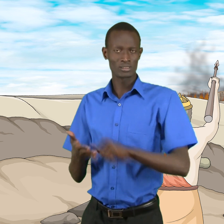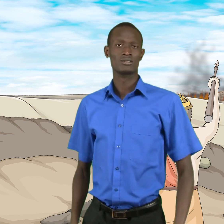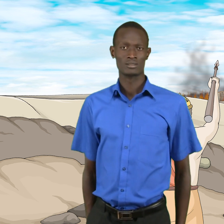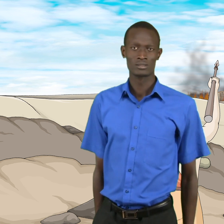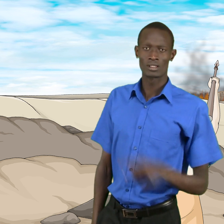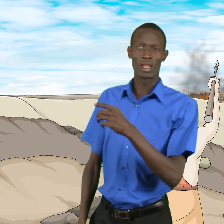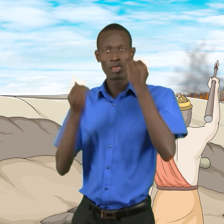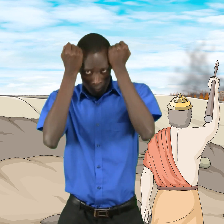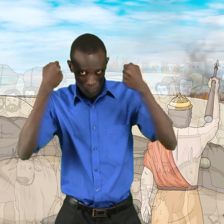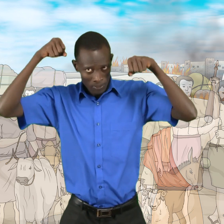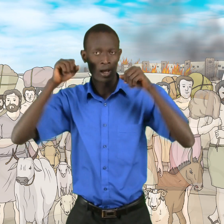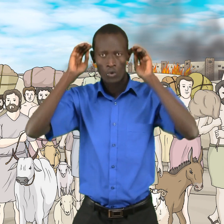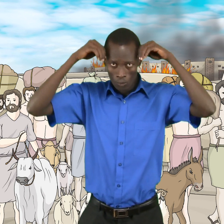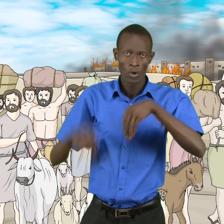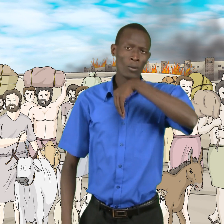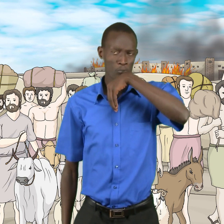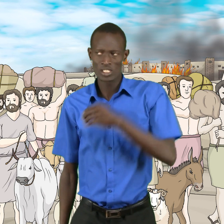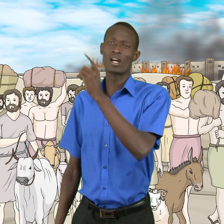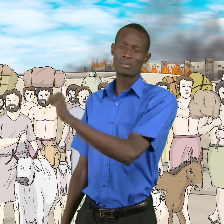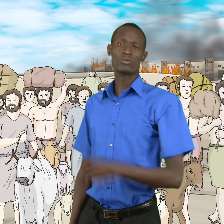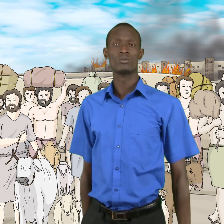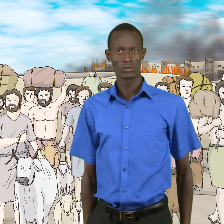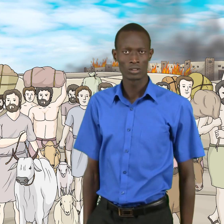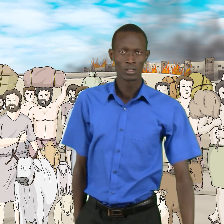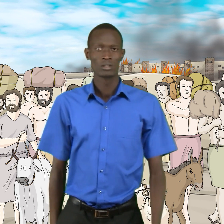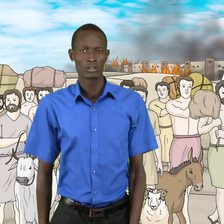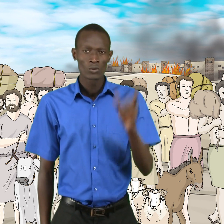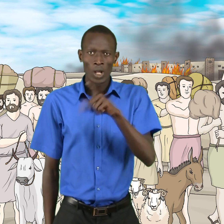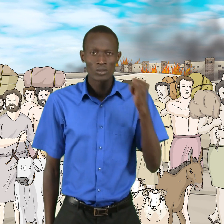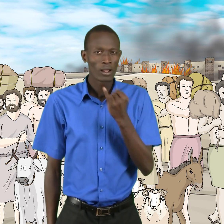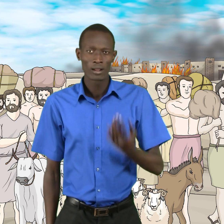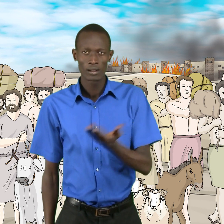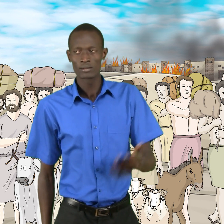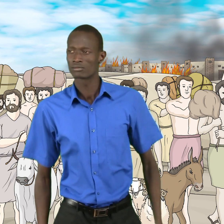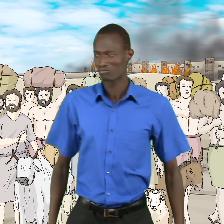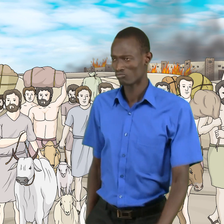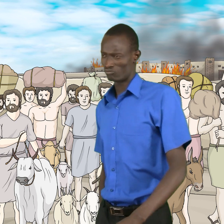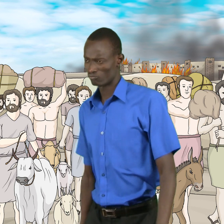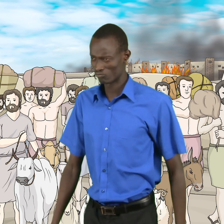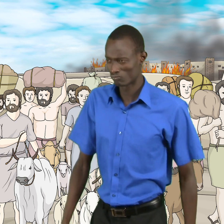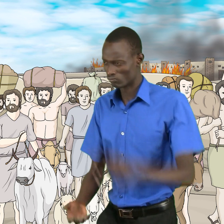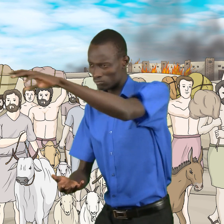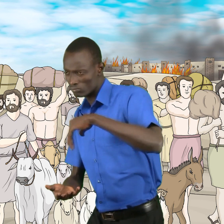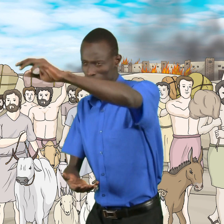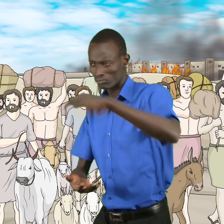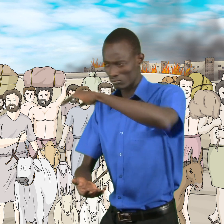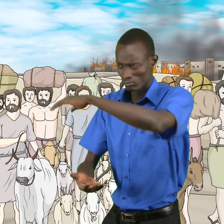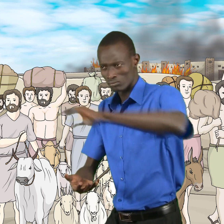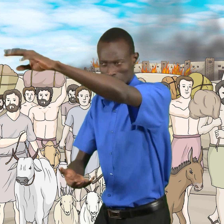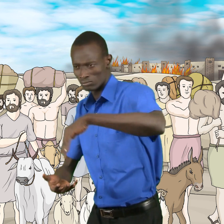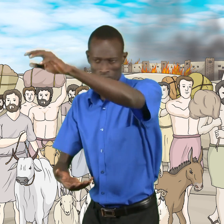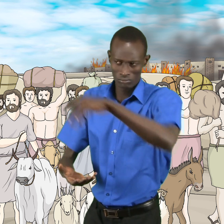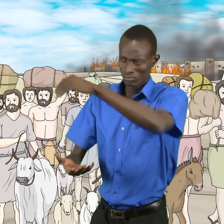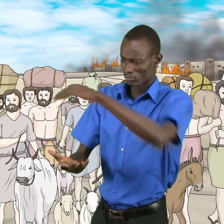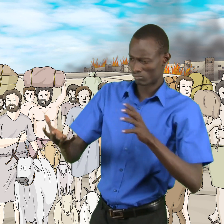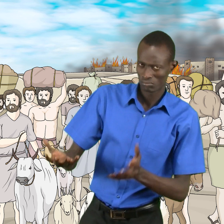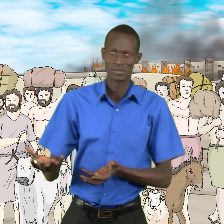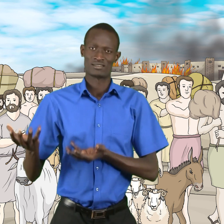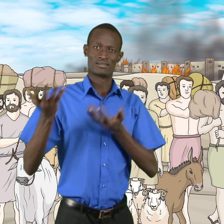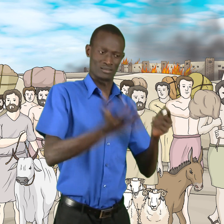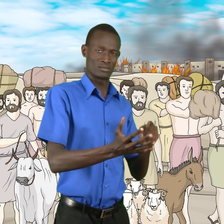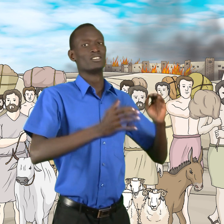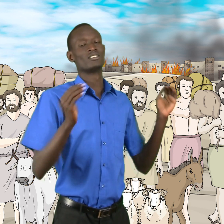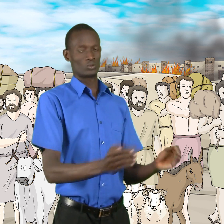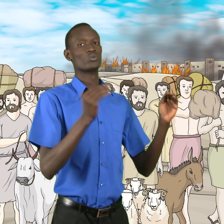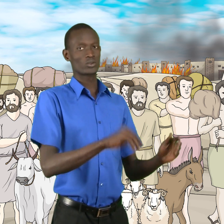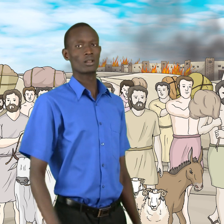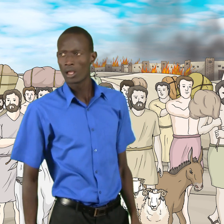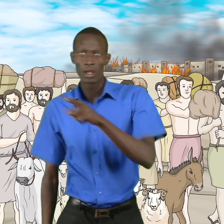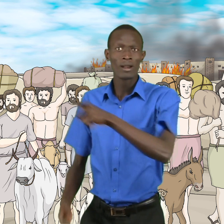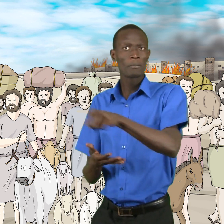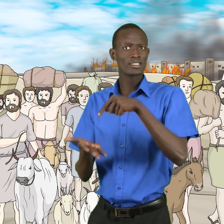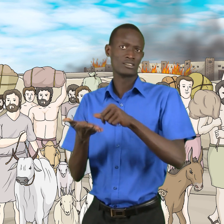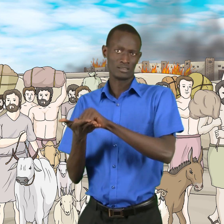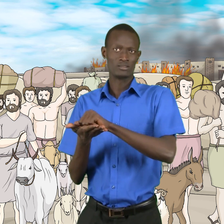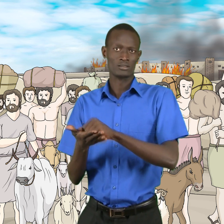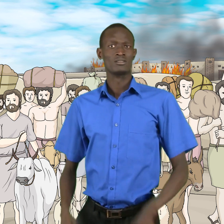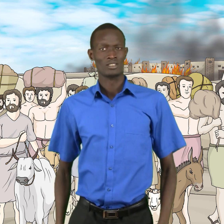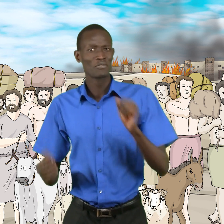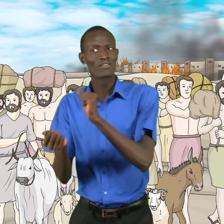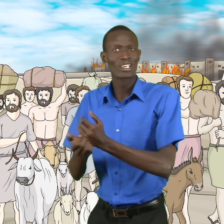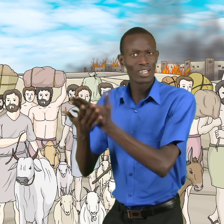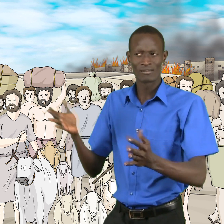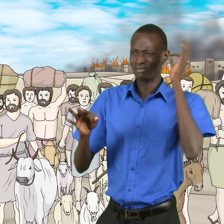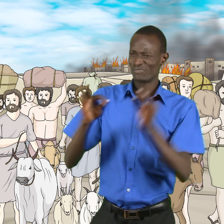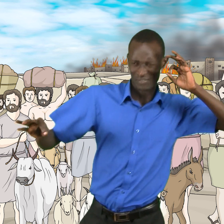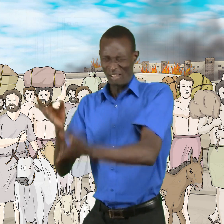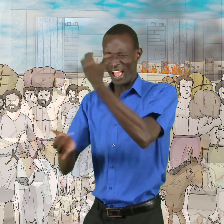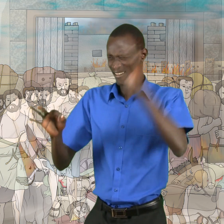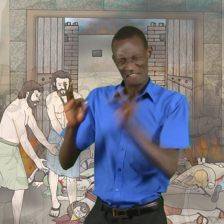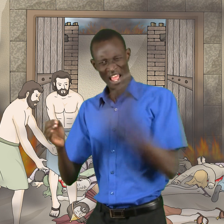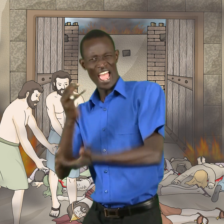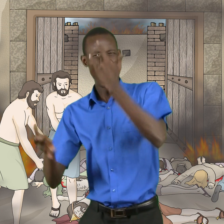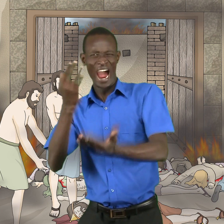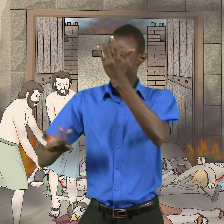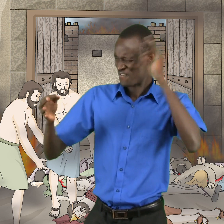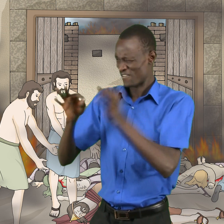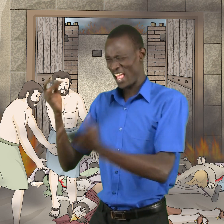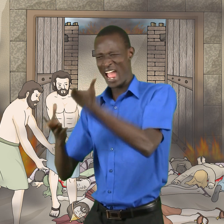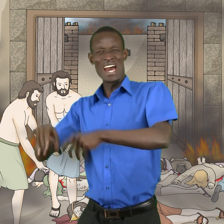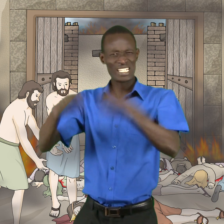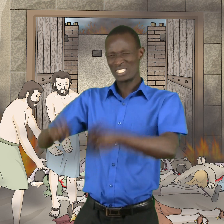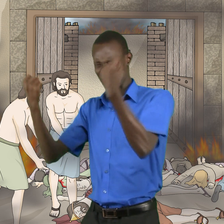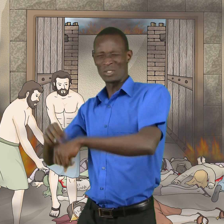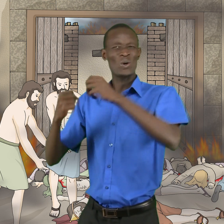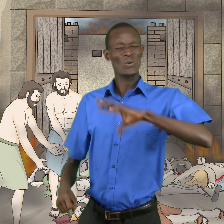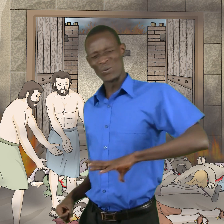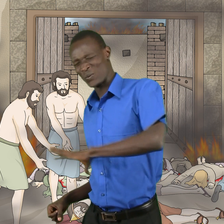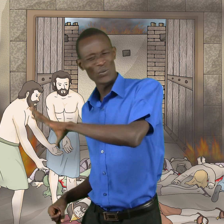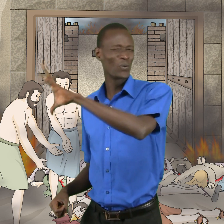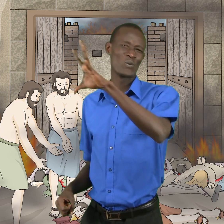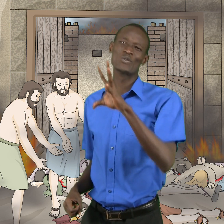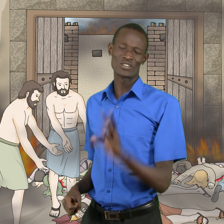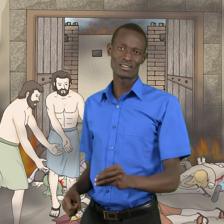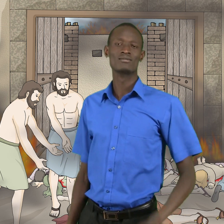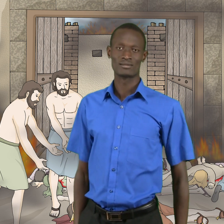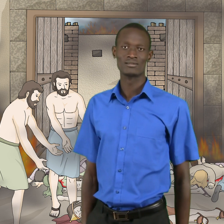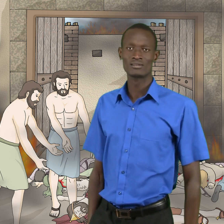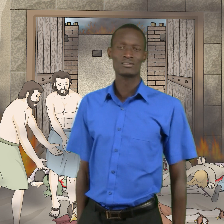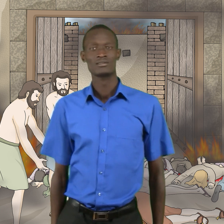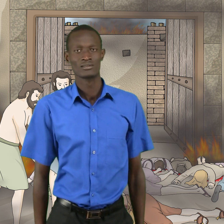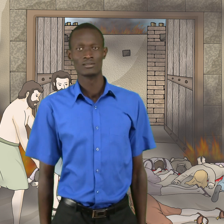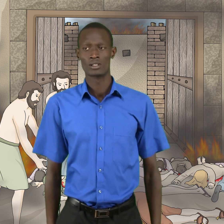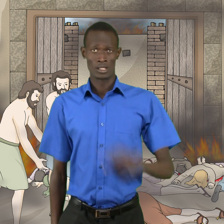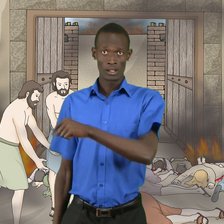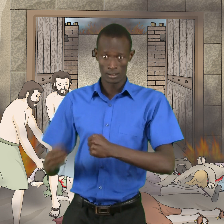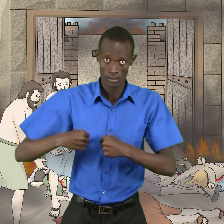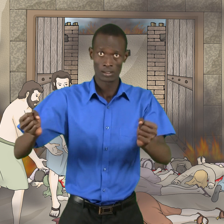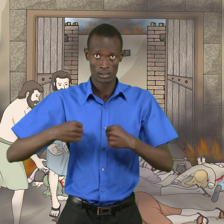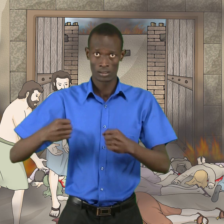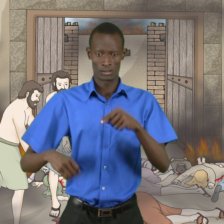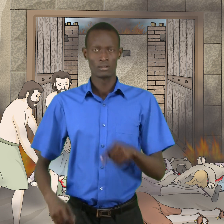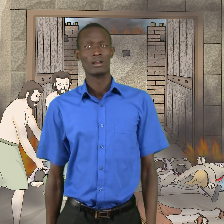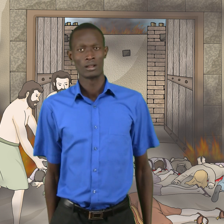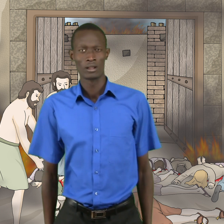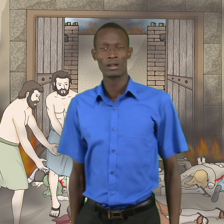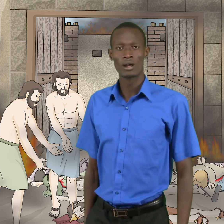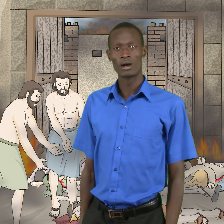Israel took for themselves only the cattle and plunder of that city, as the LORD had commanded Joshua.